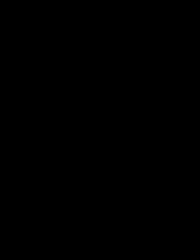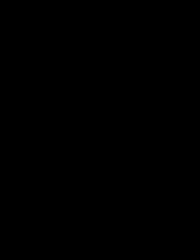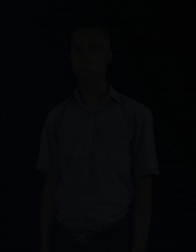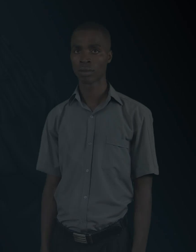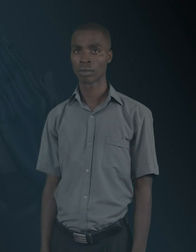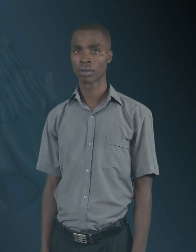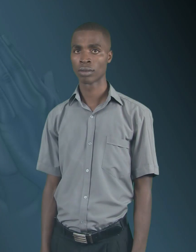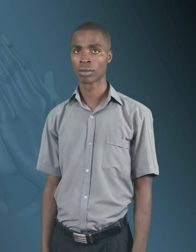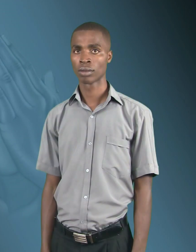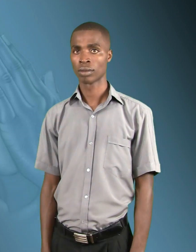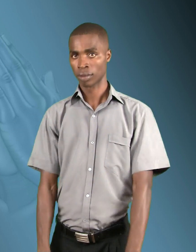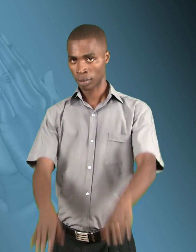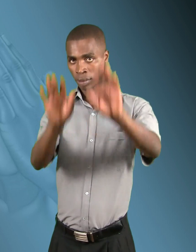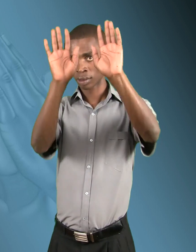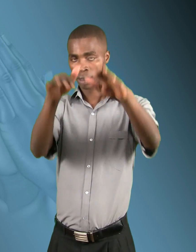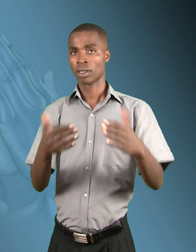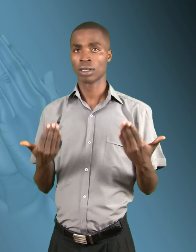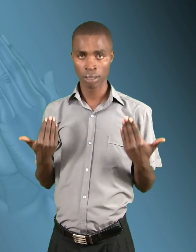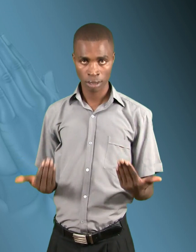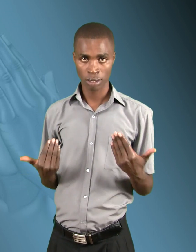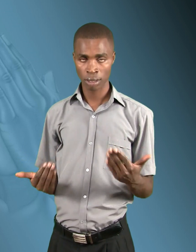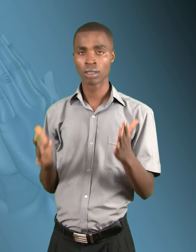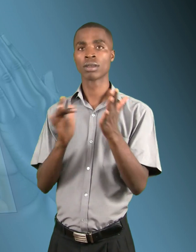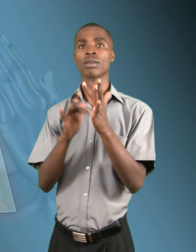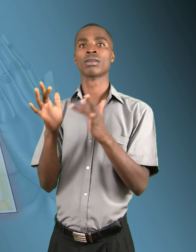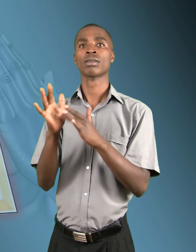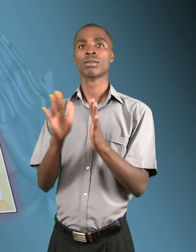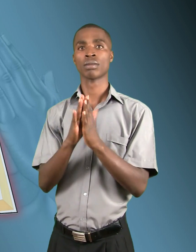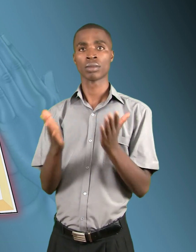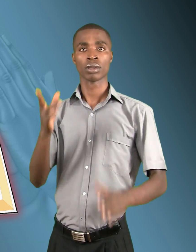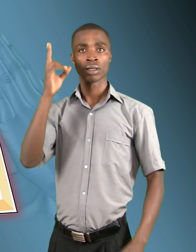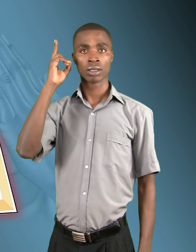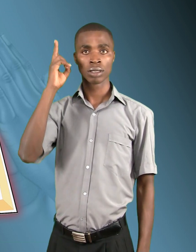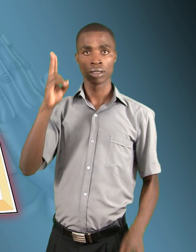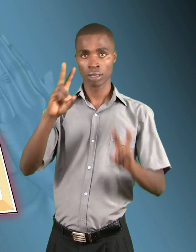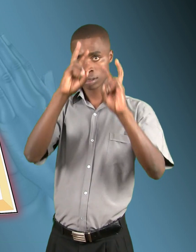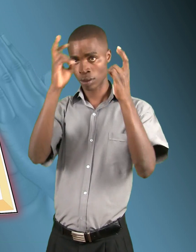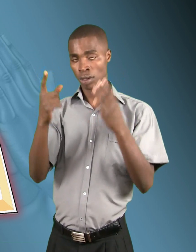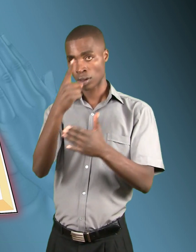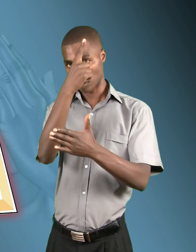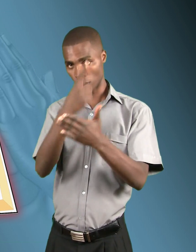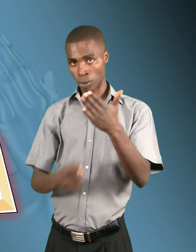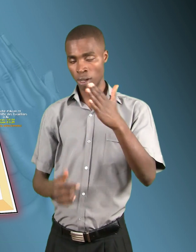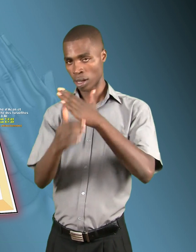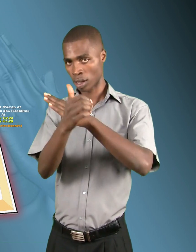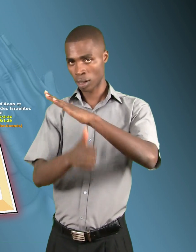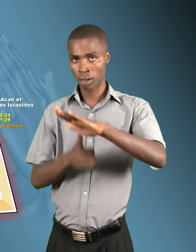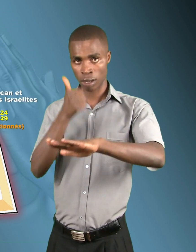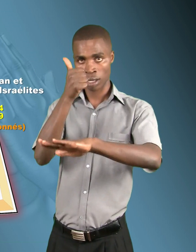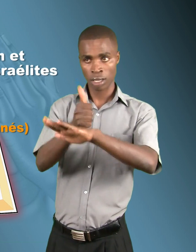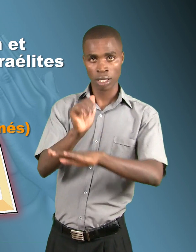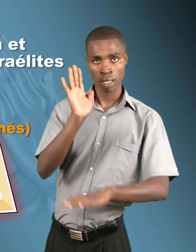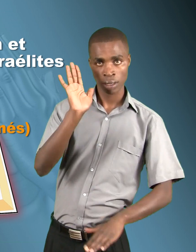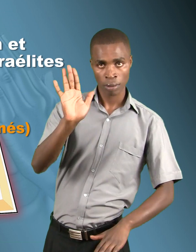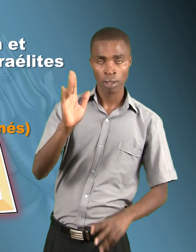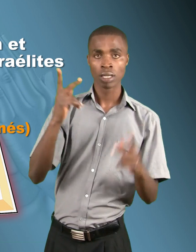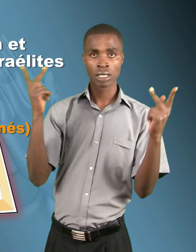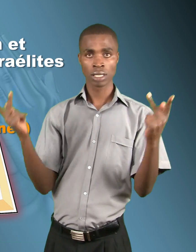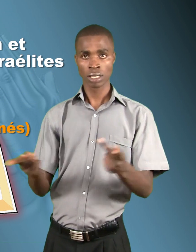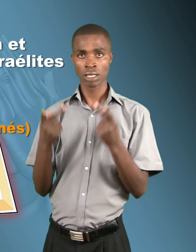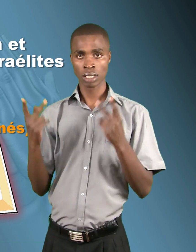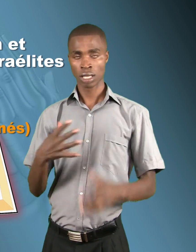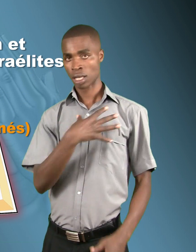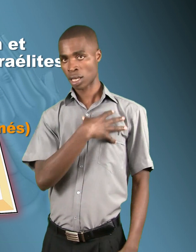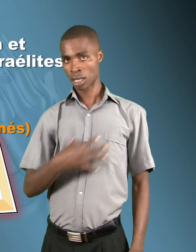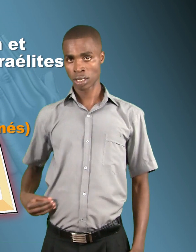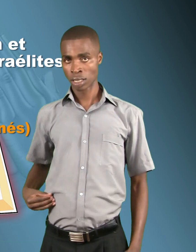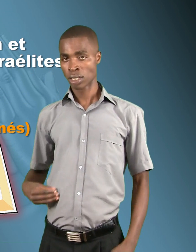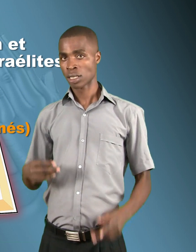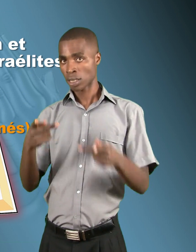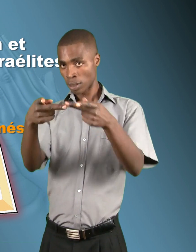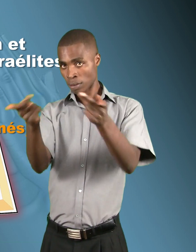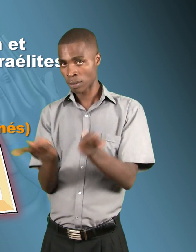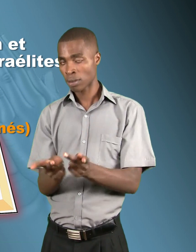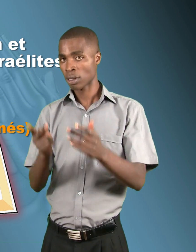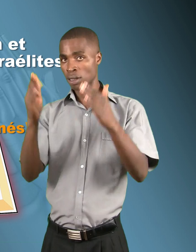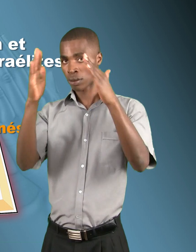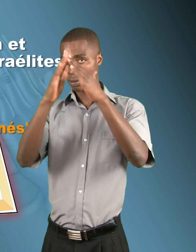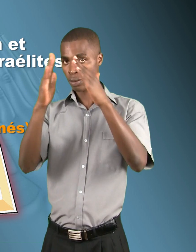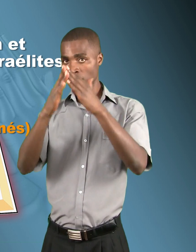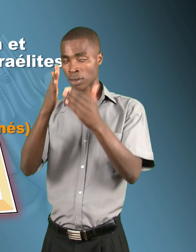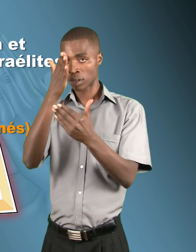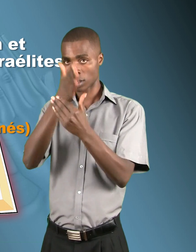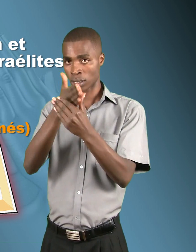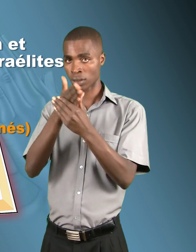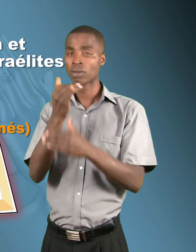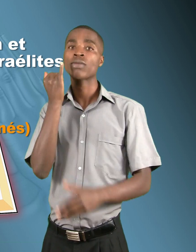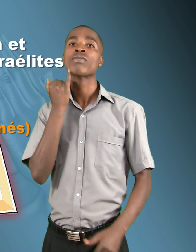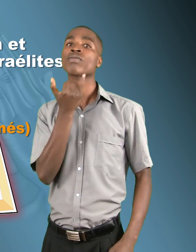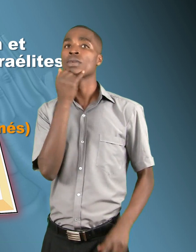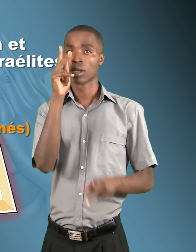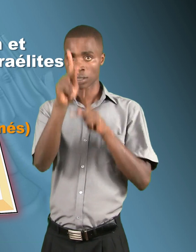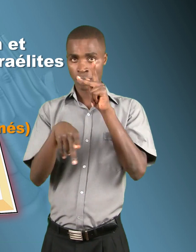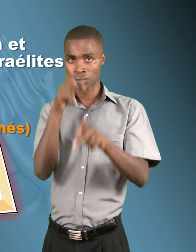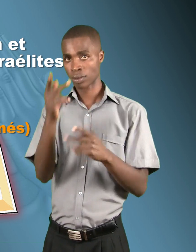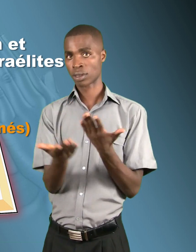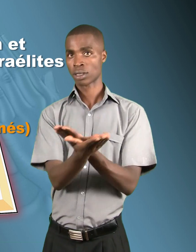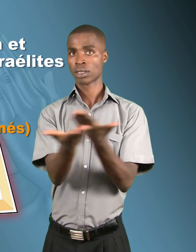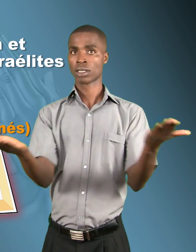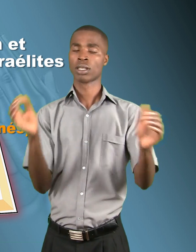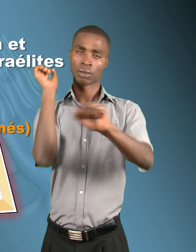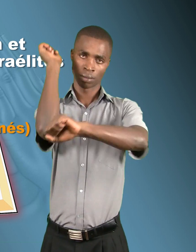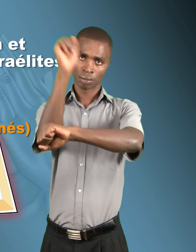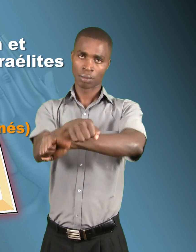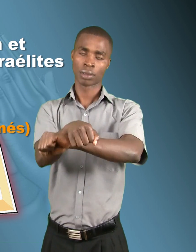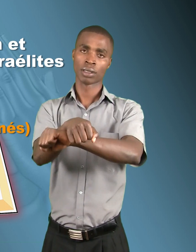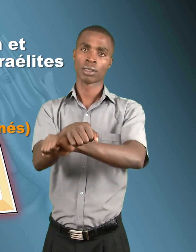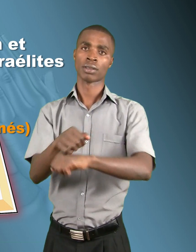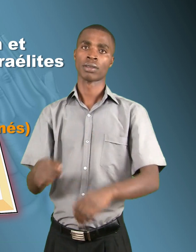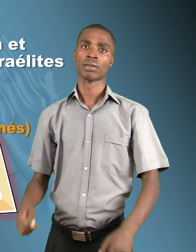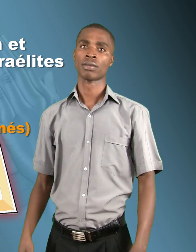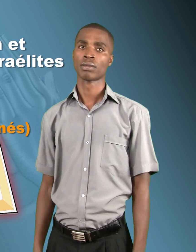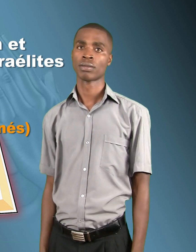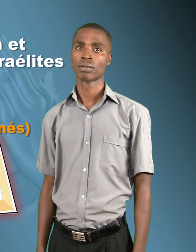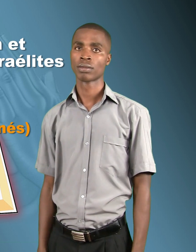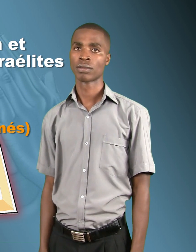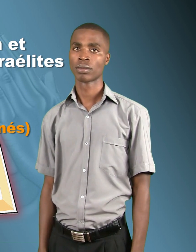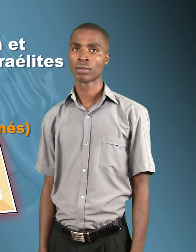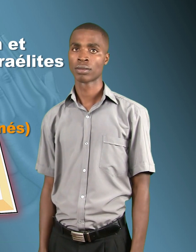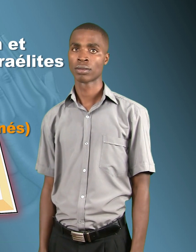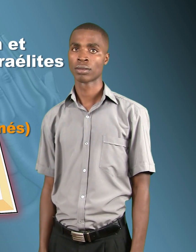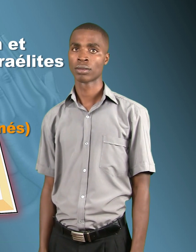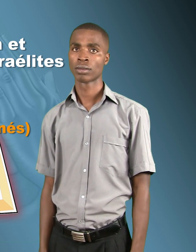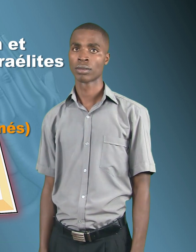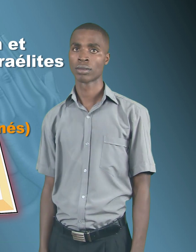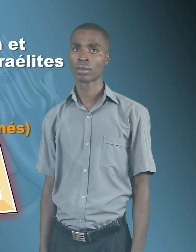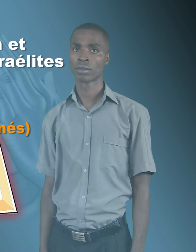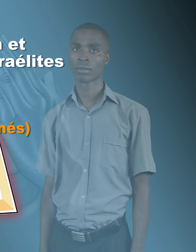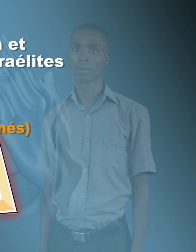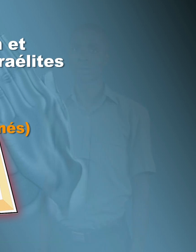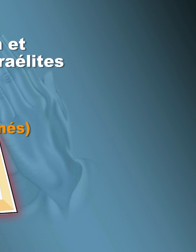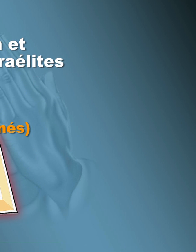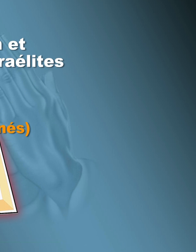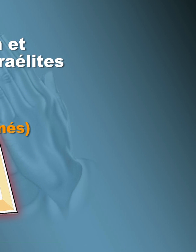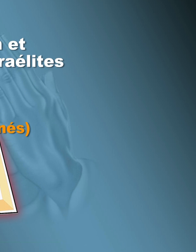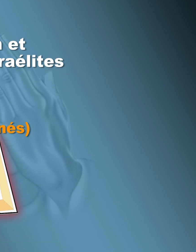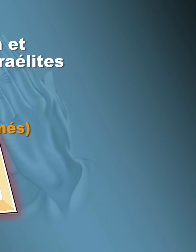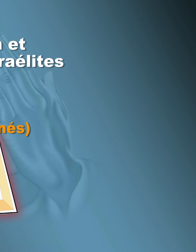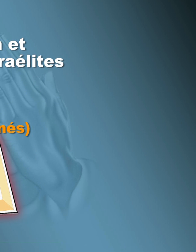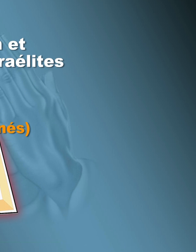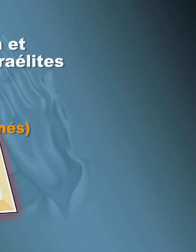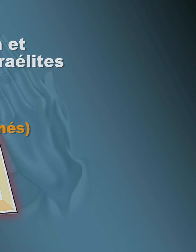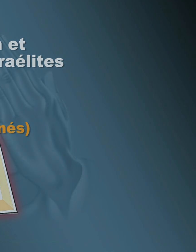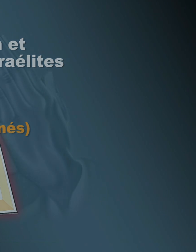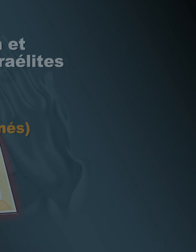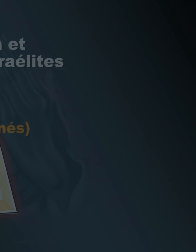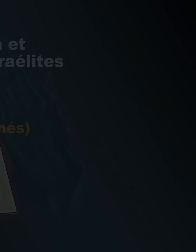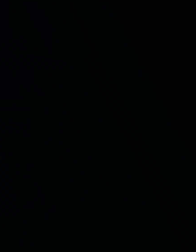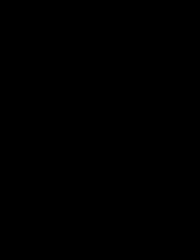Achan's sin and Israelites defeat Ai